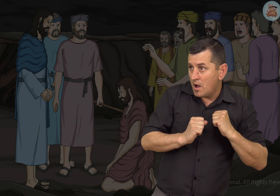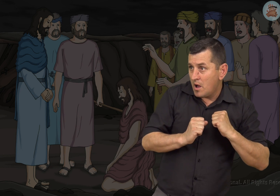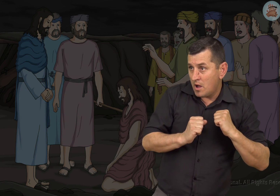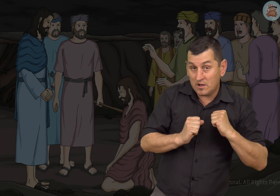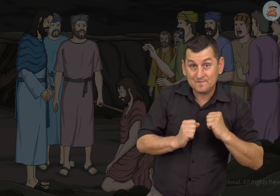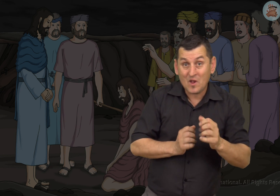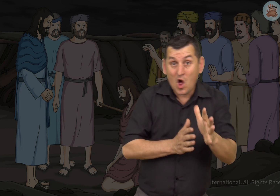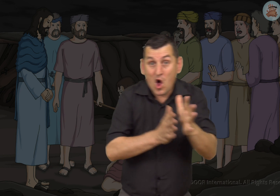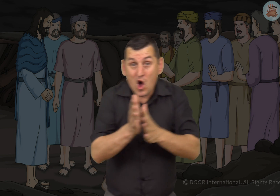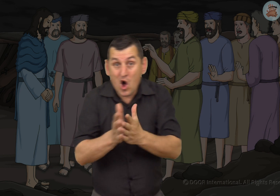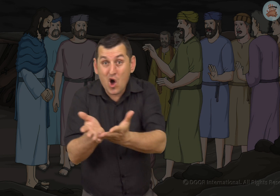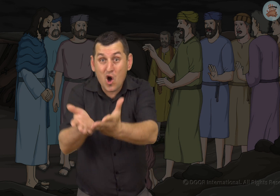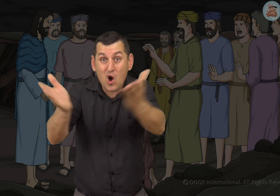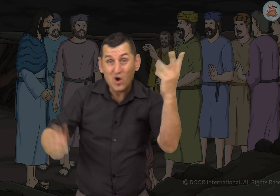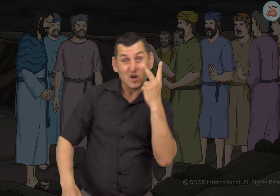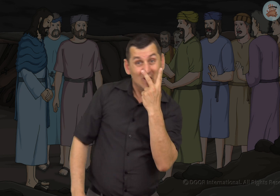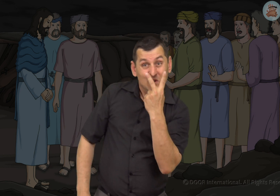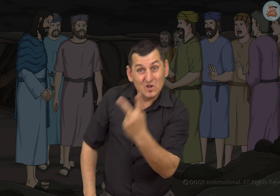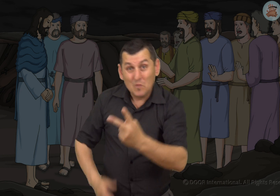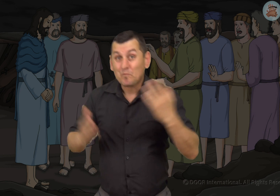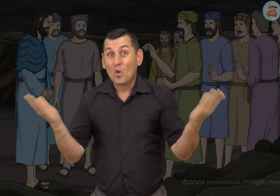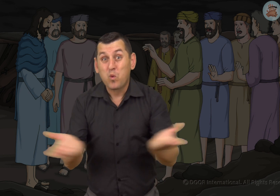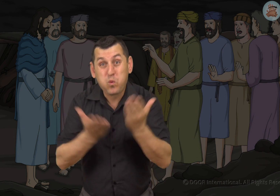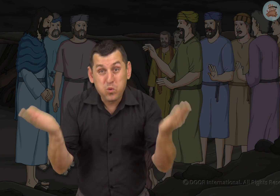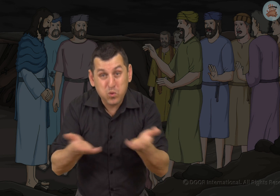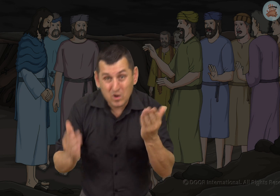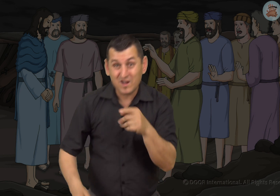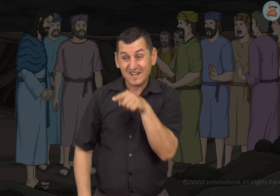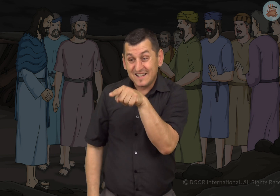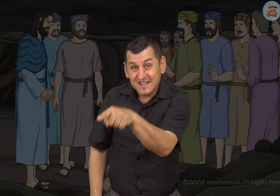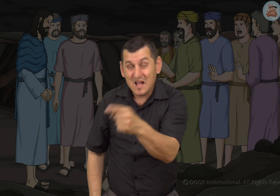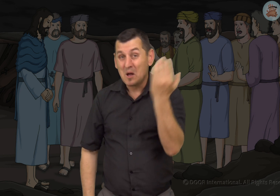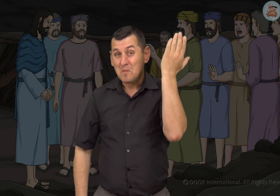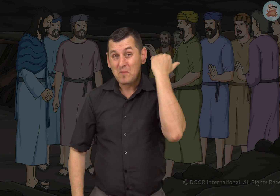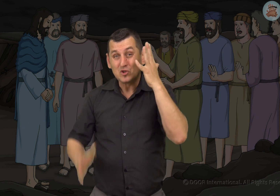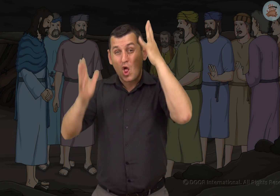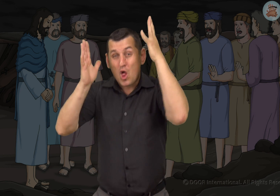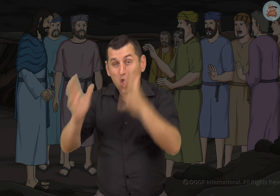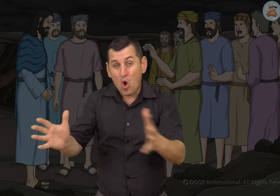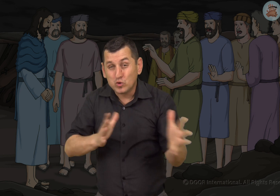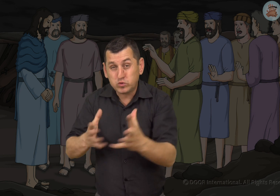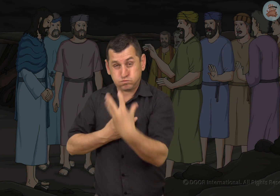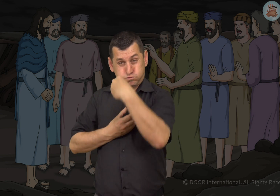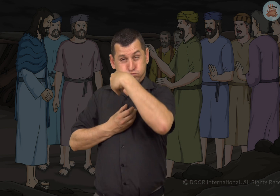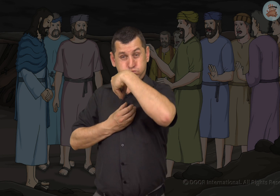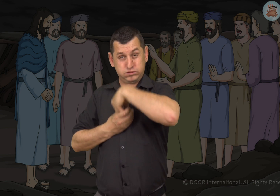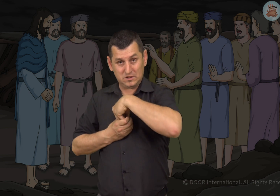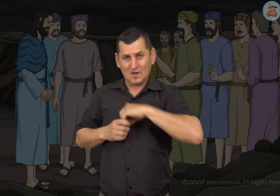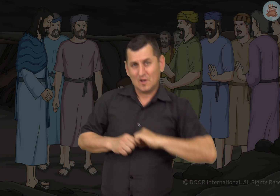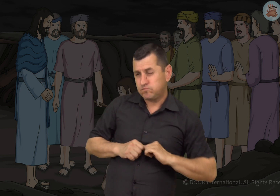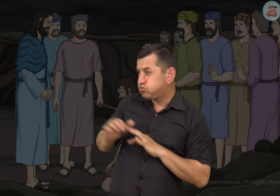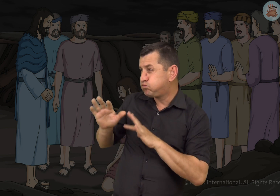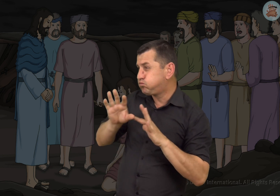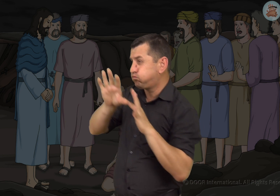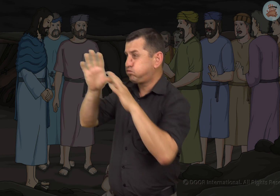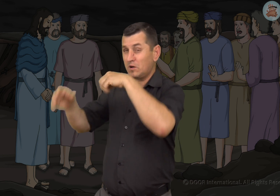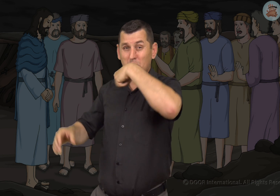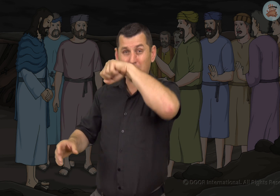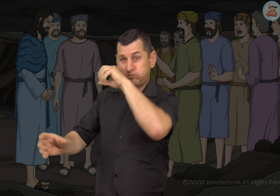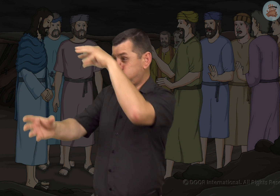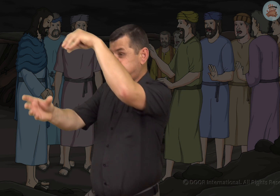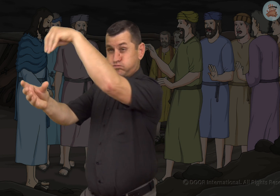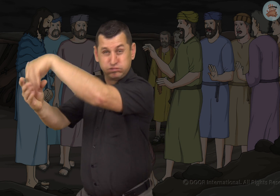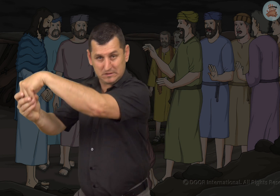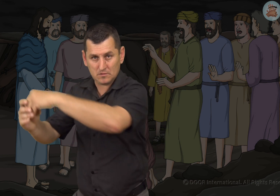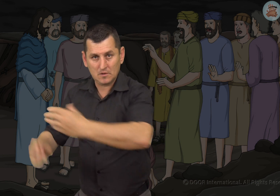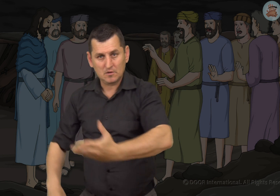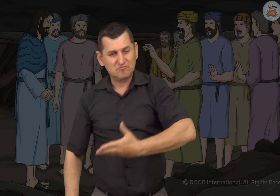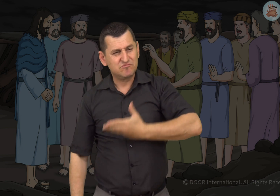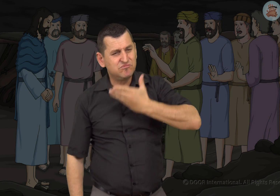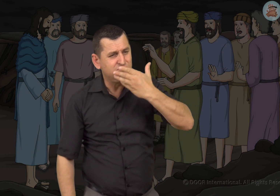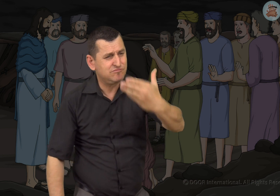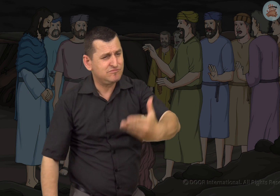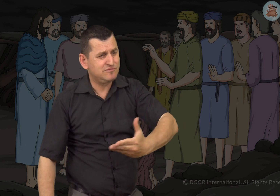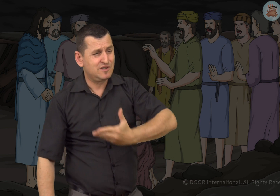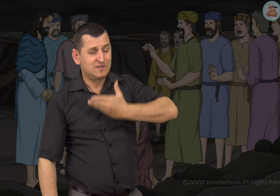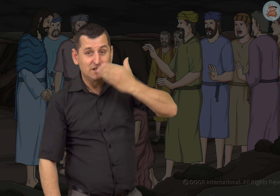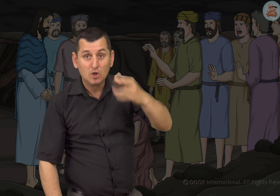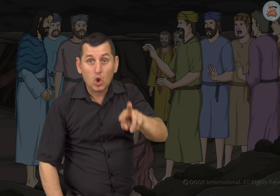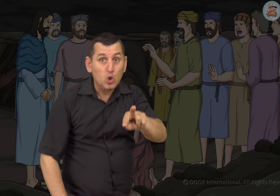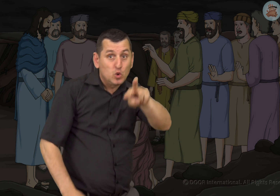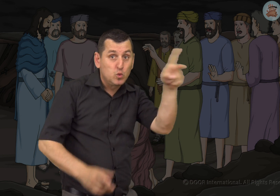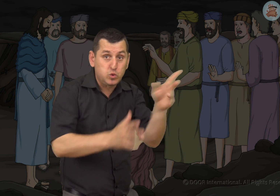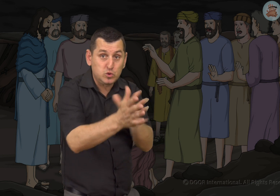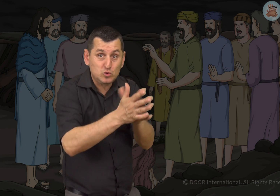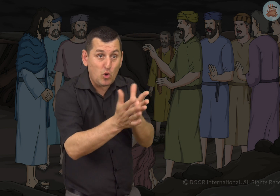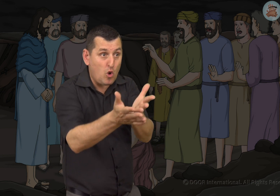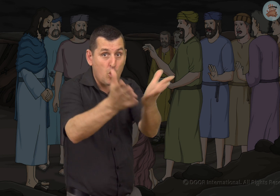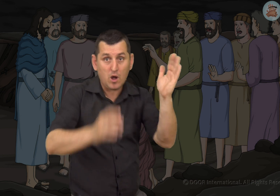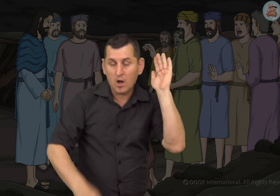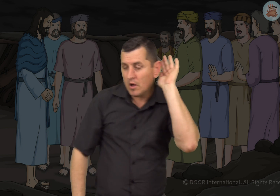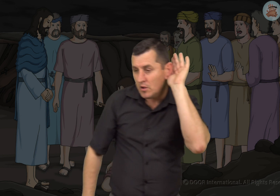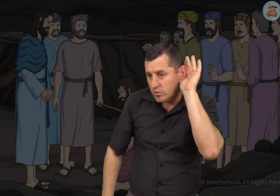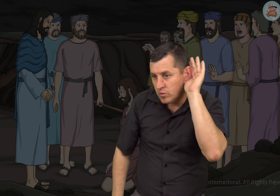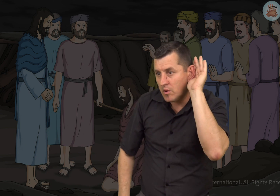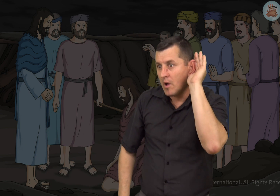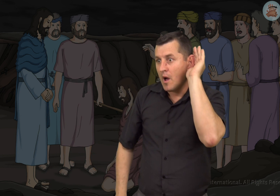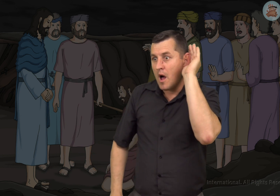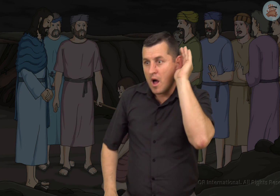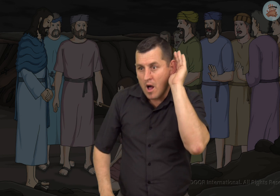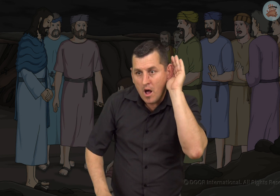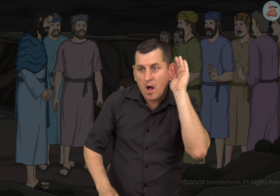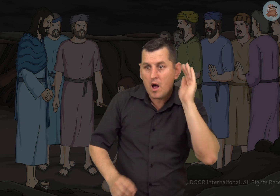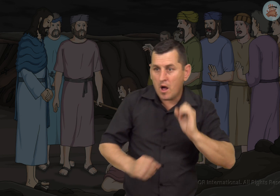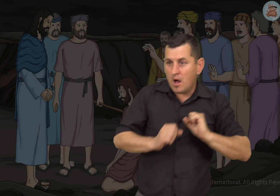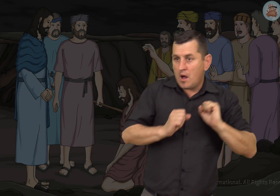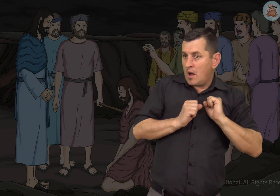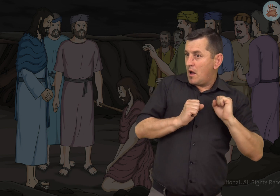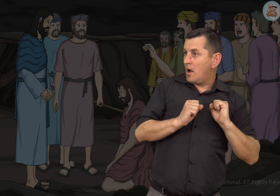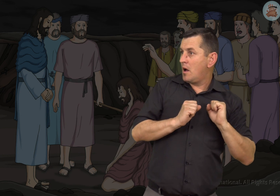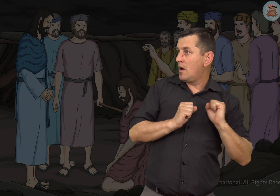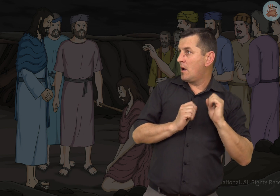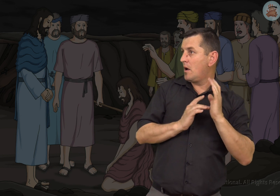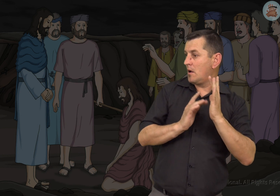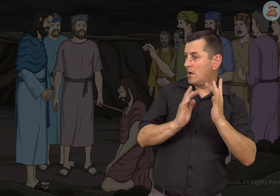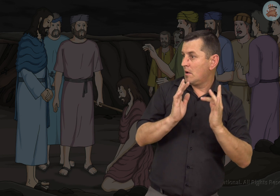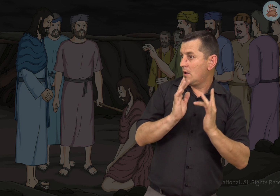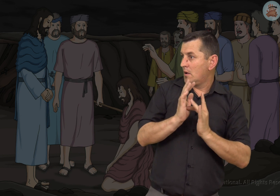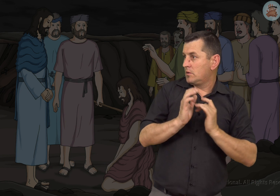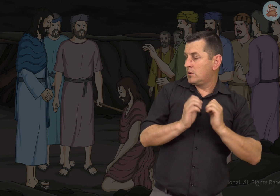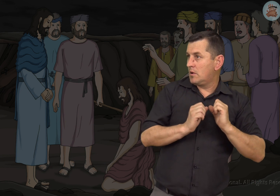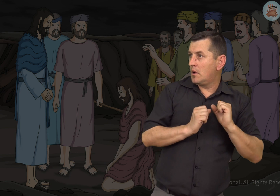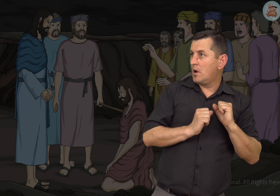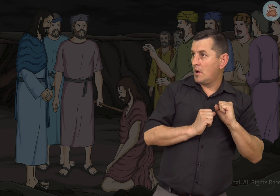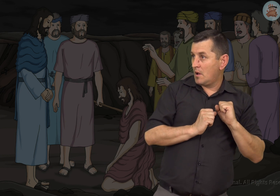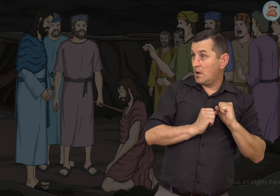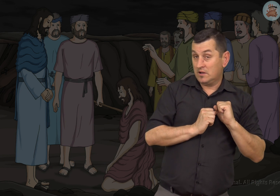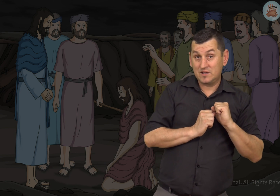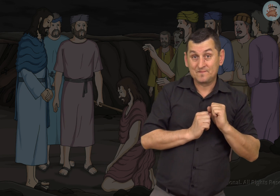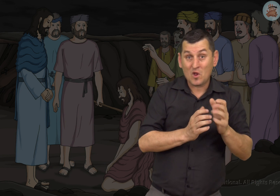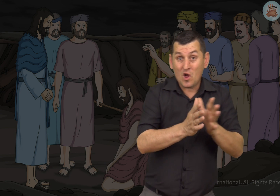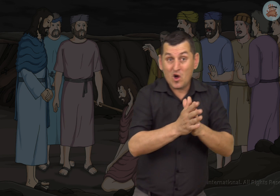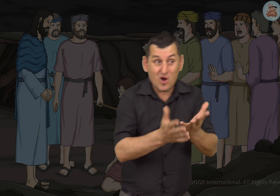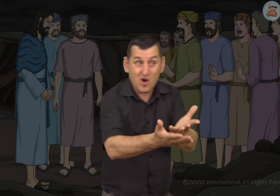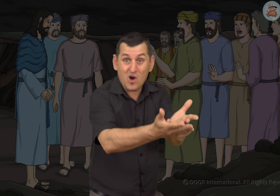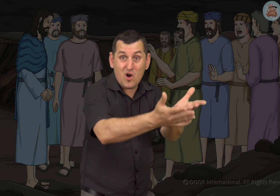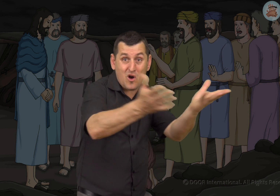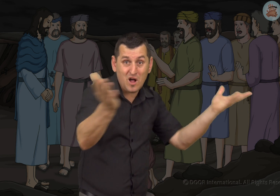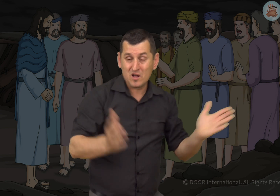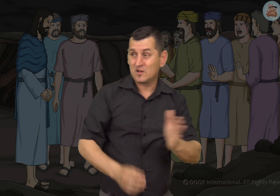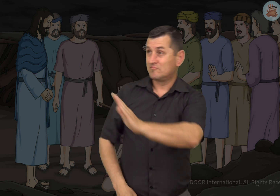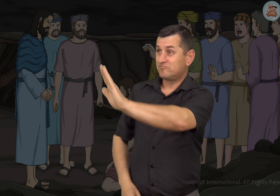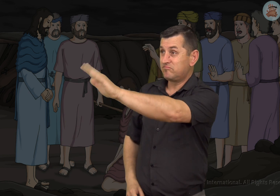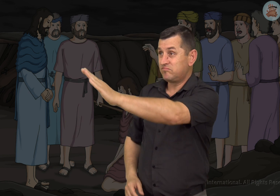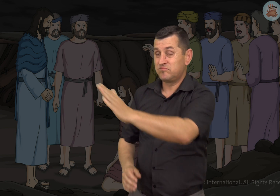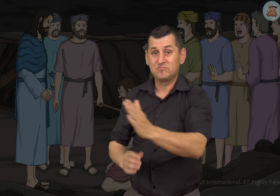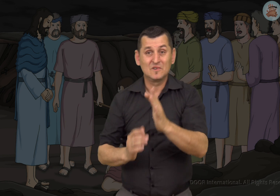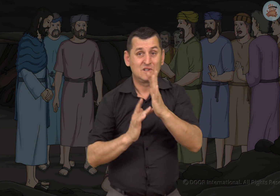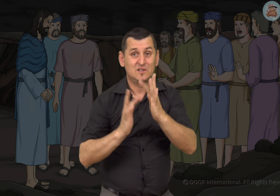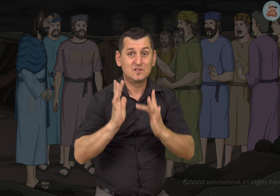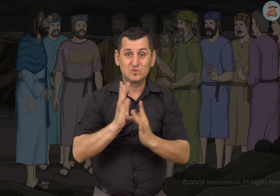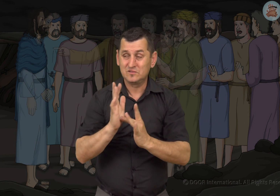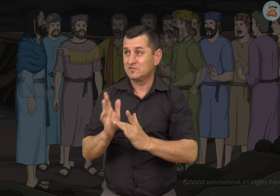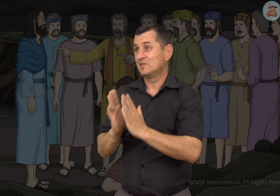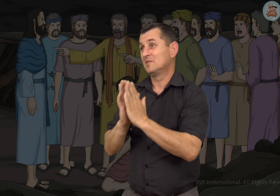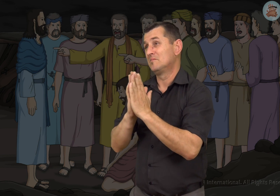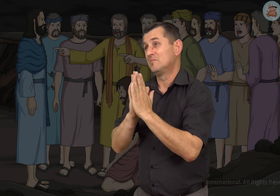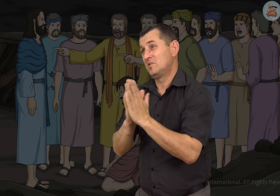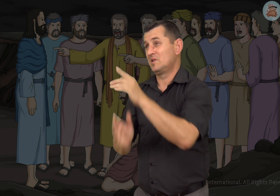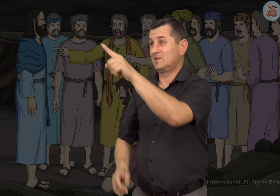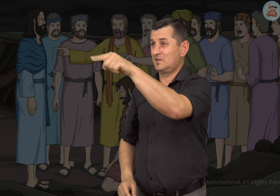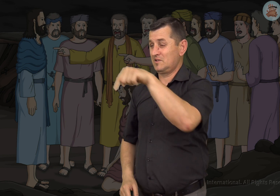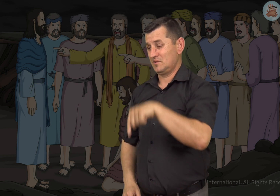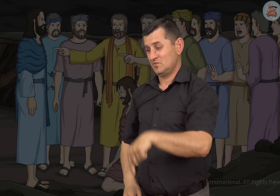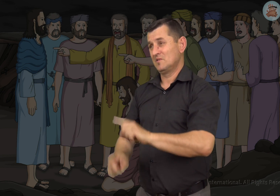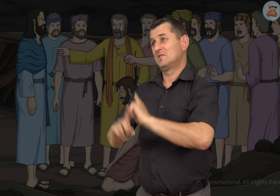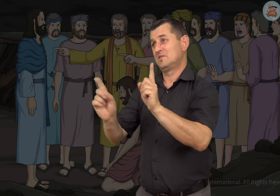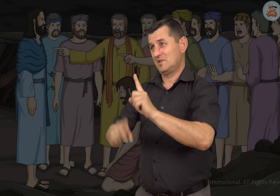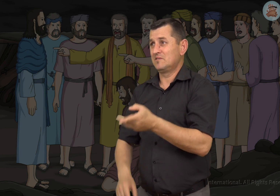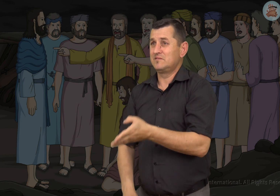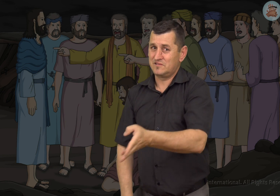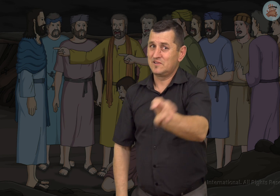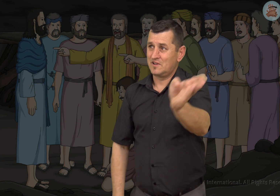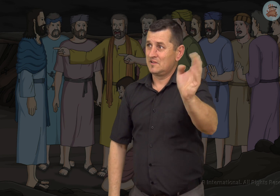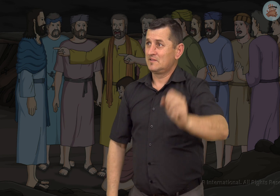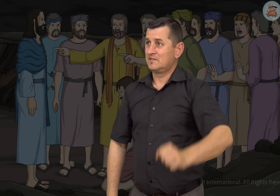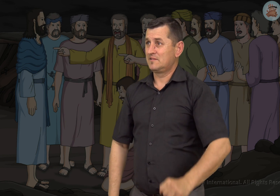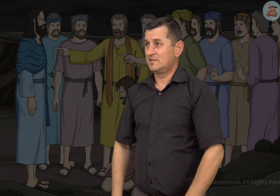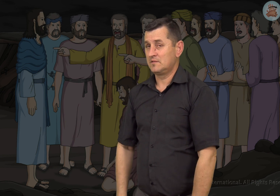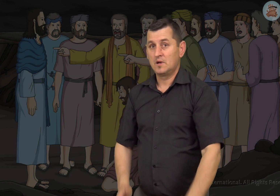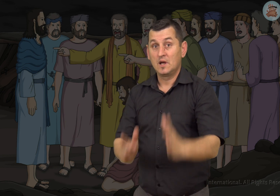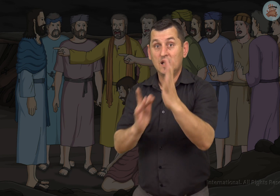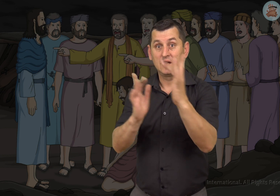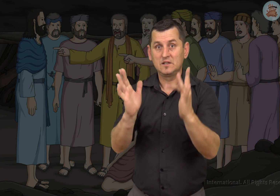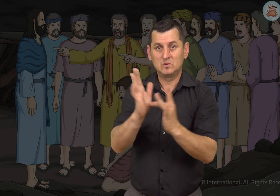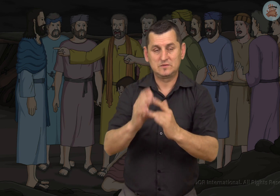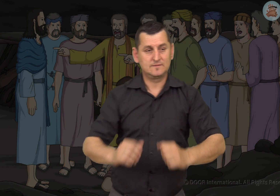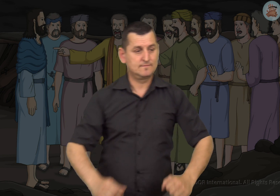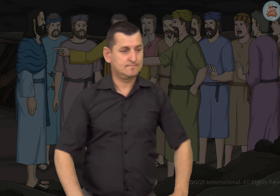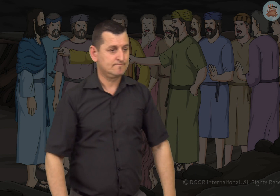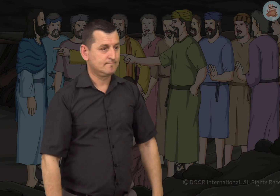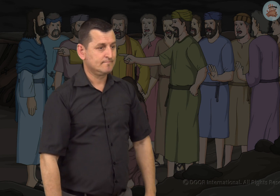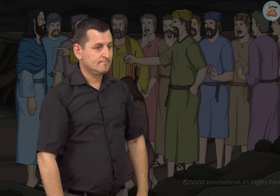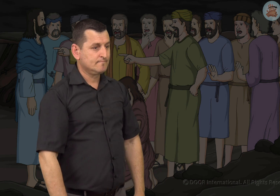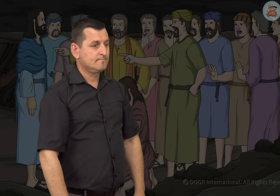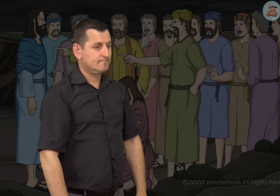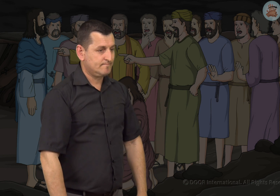and they were afraid. Those who had seen it described what had happened to the demon-possessed man and also to the pigs.